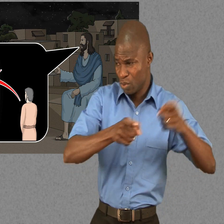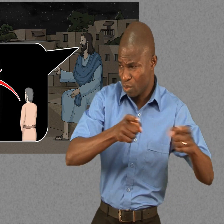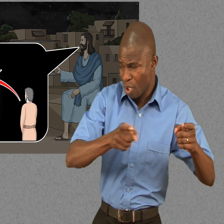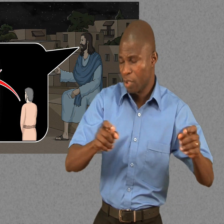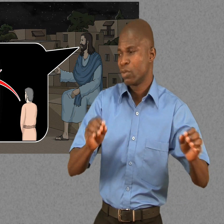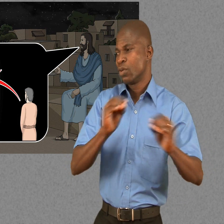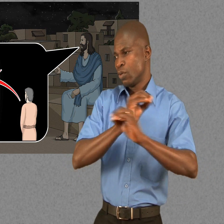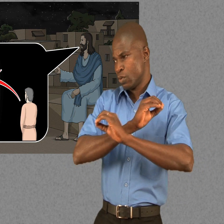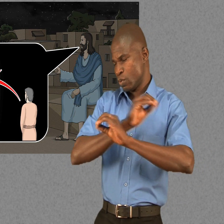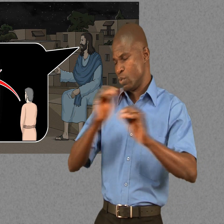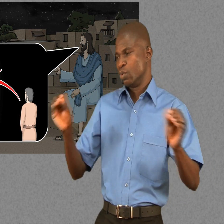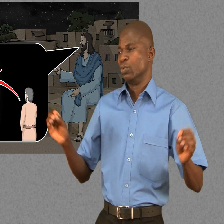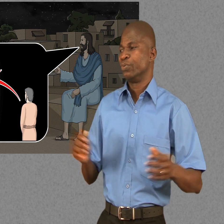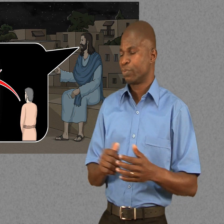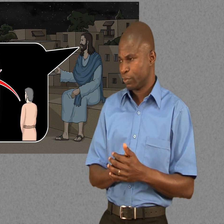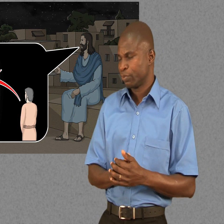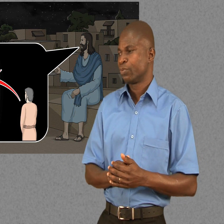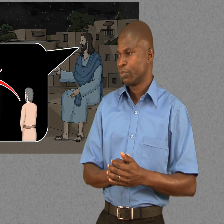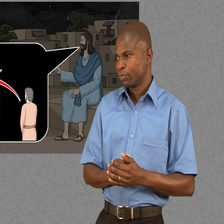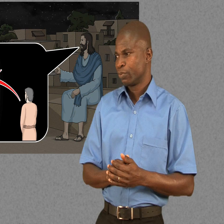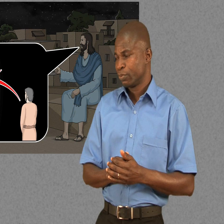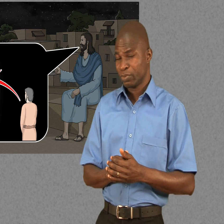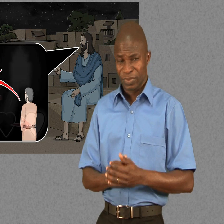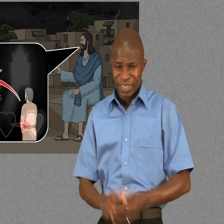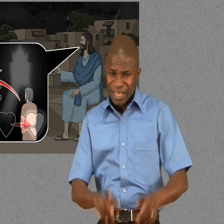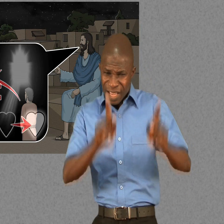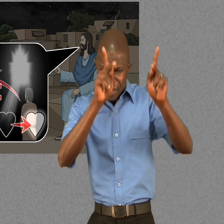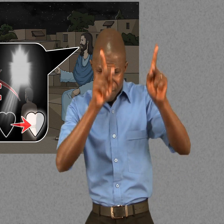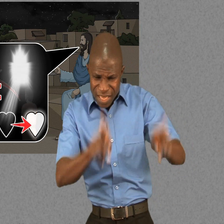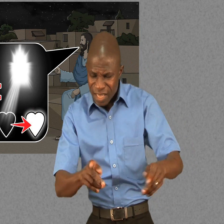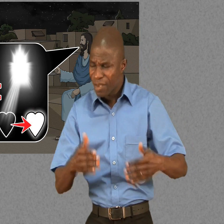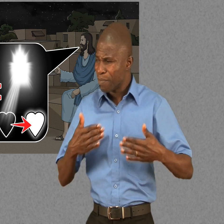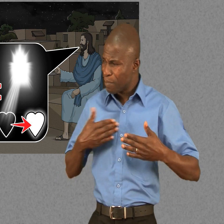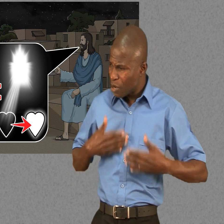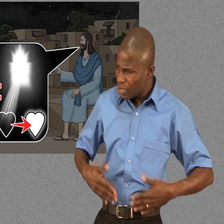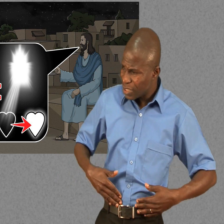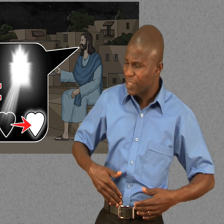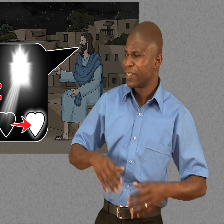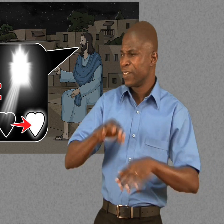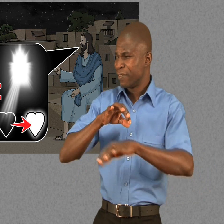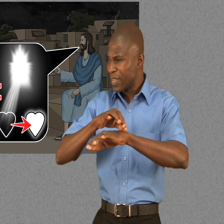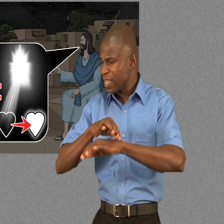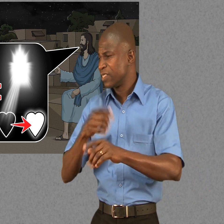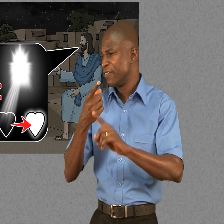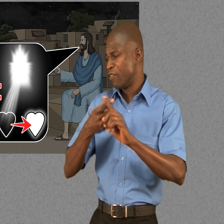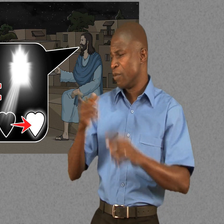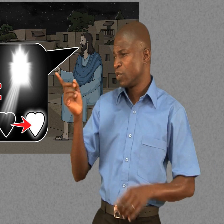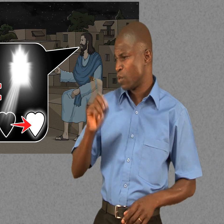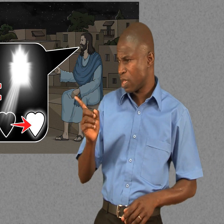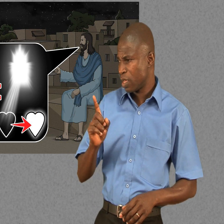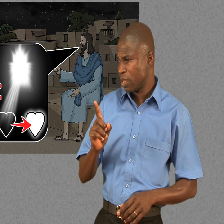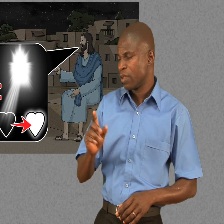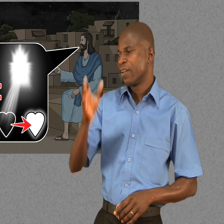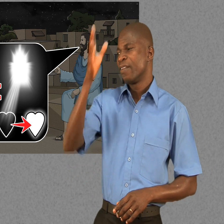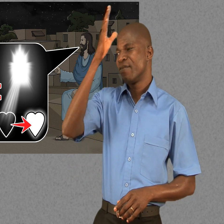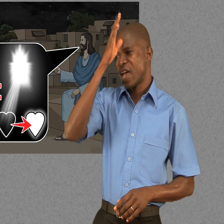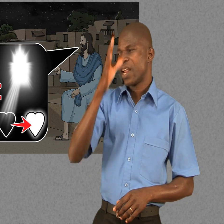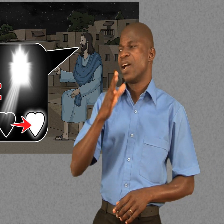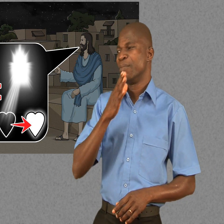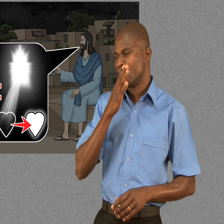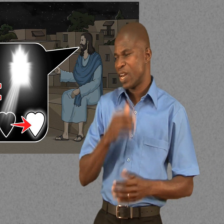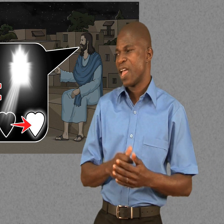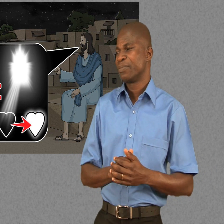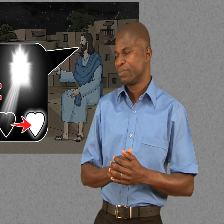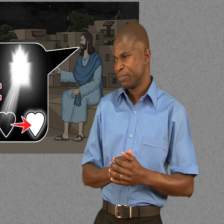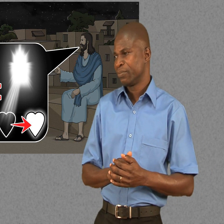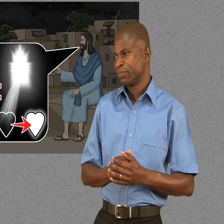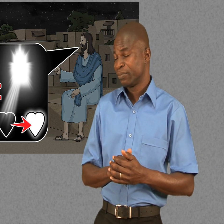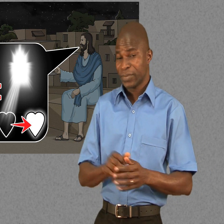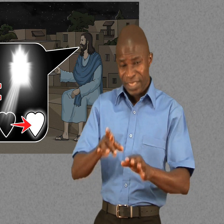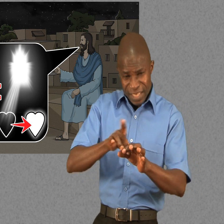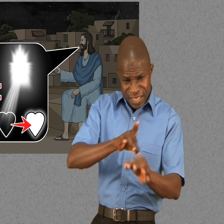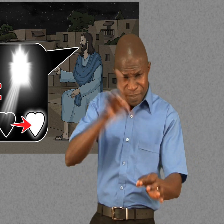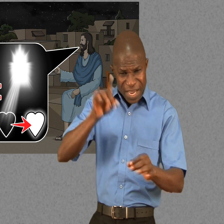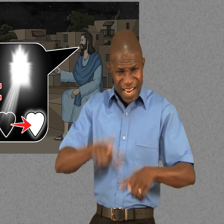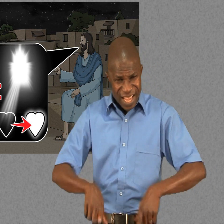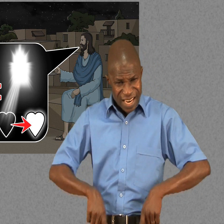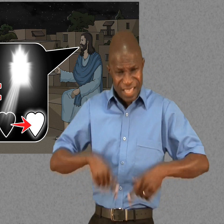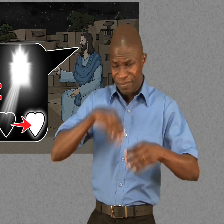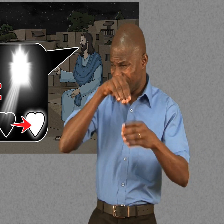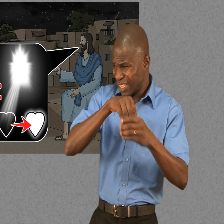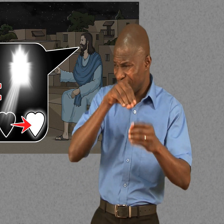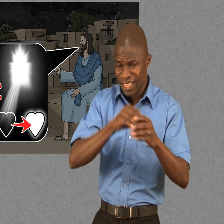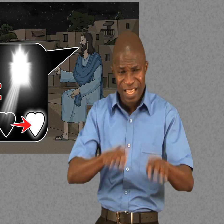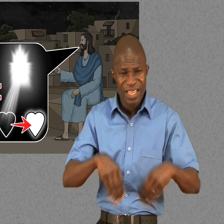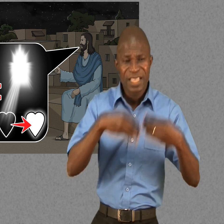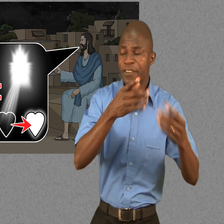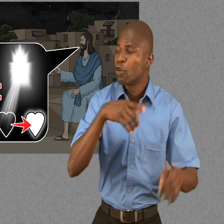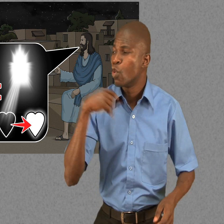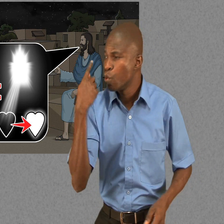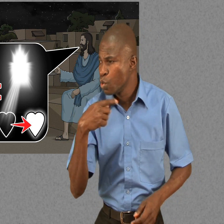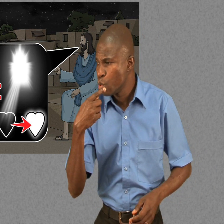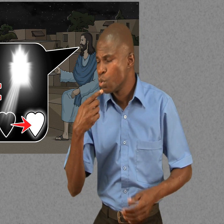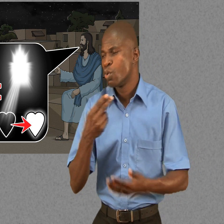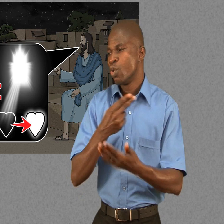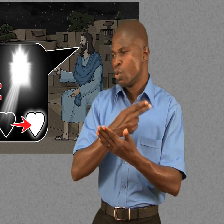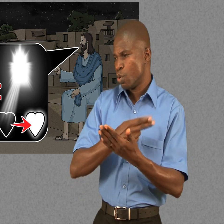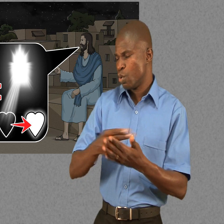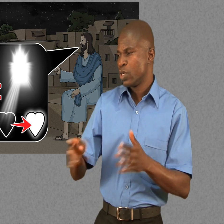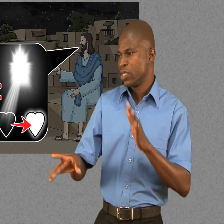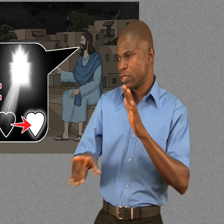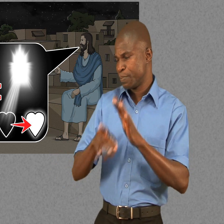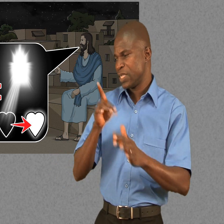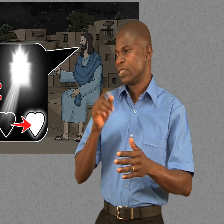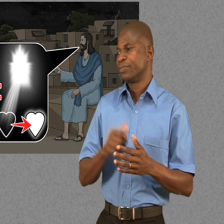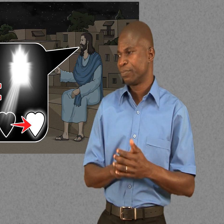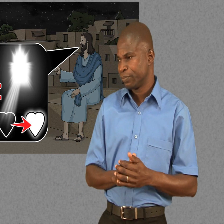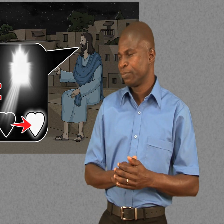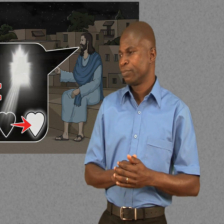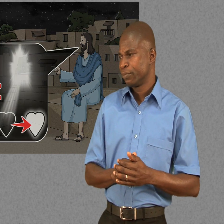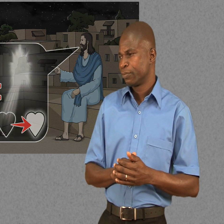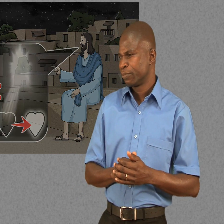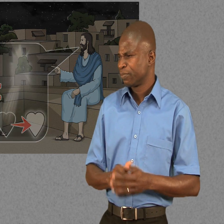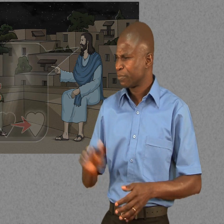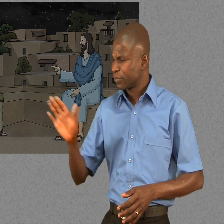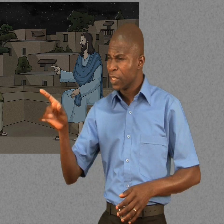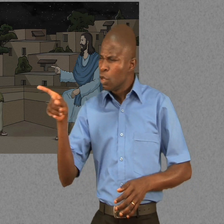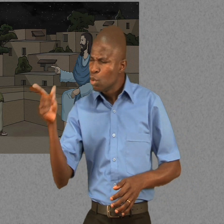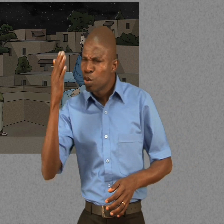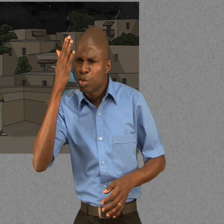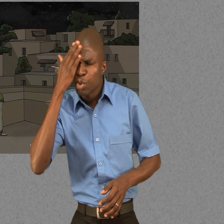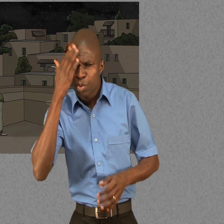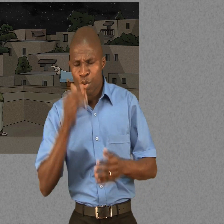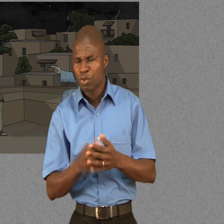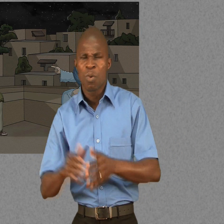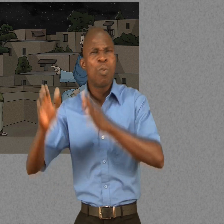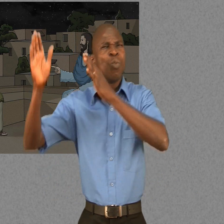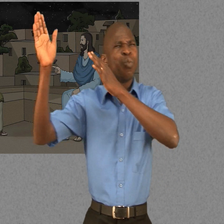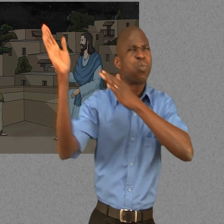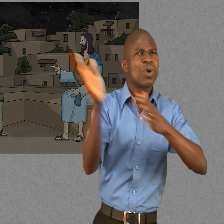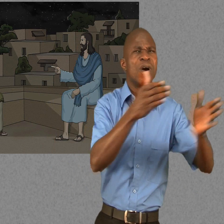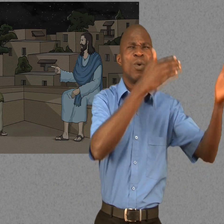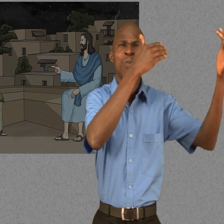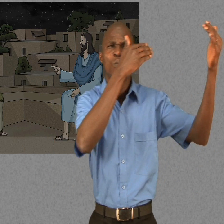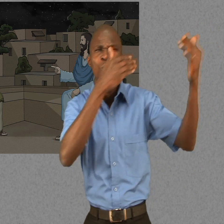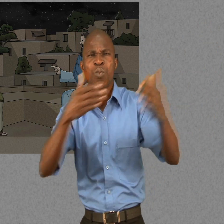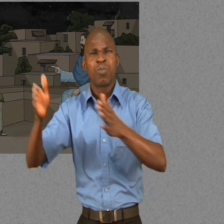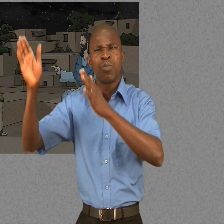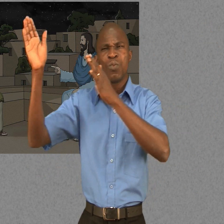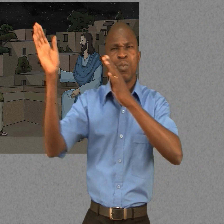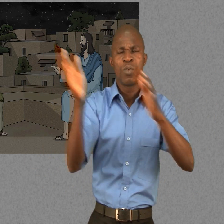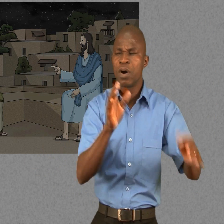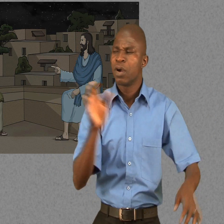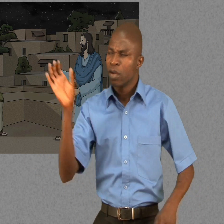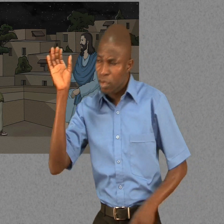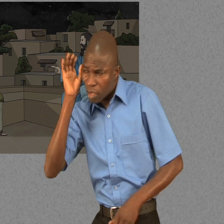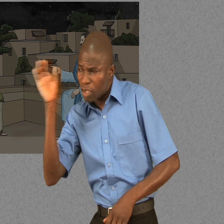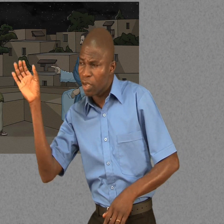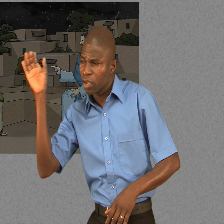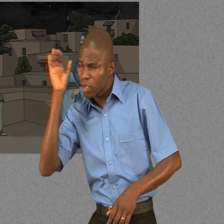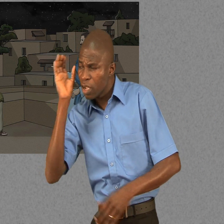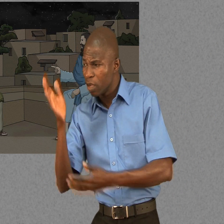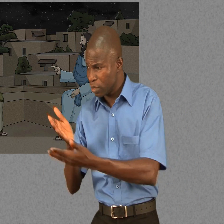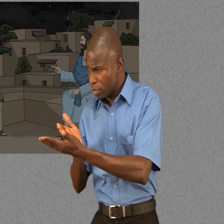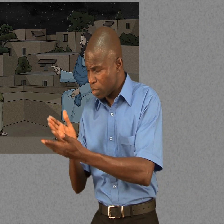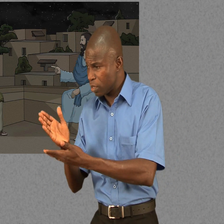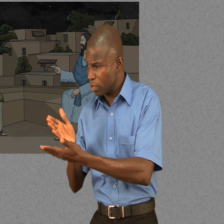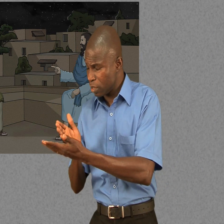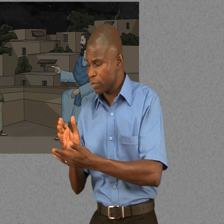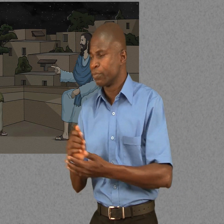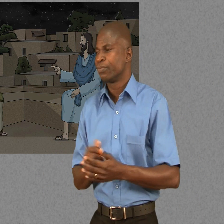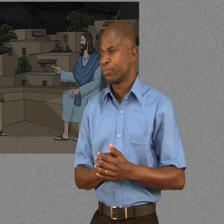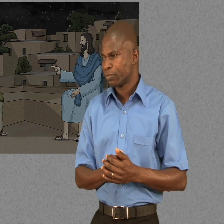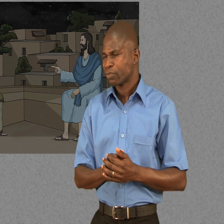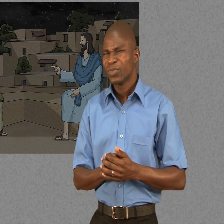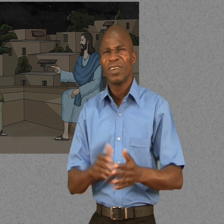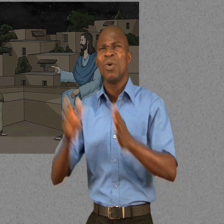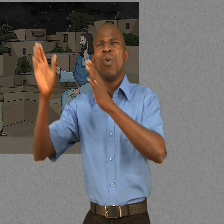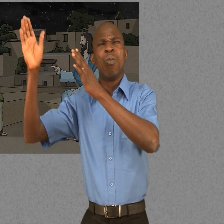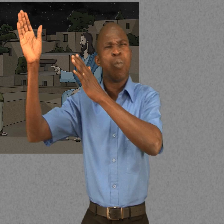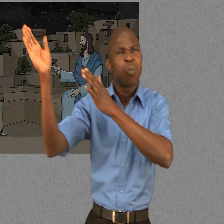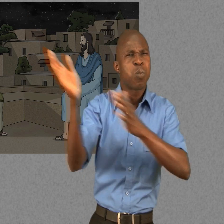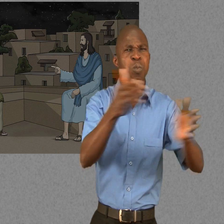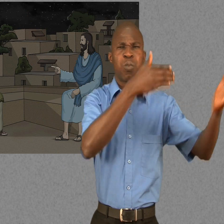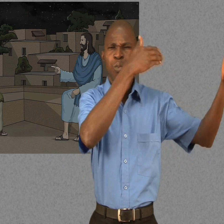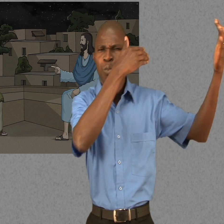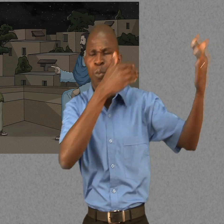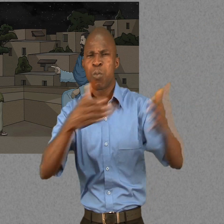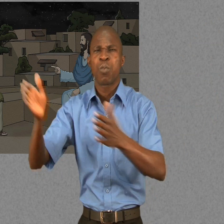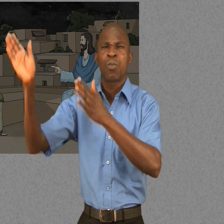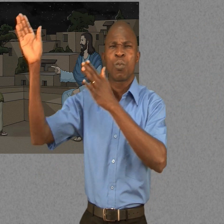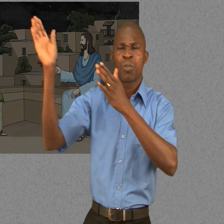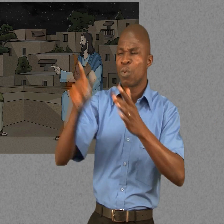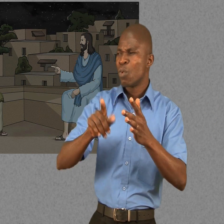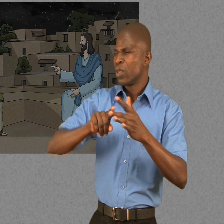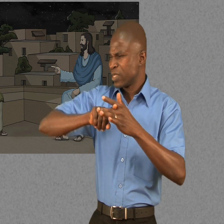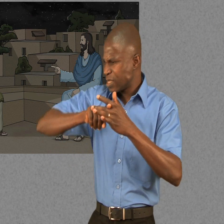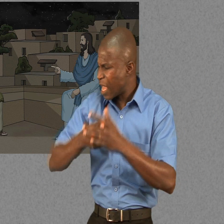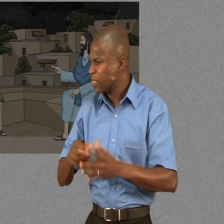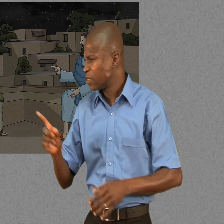Flesh is born of flesh, but spirit is born of the Spirit. Do not be amazed that I said, ‘You must be born again.’